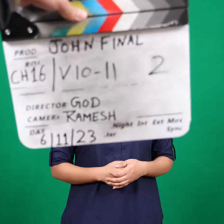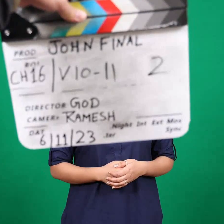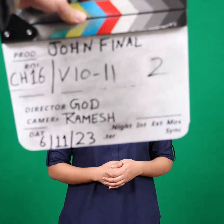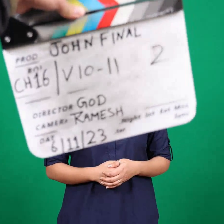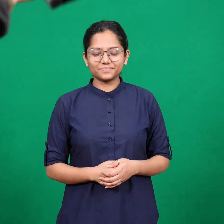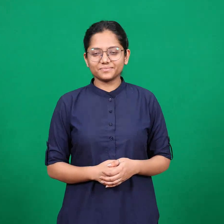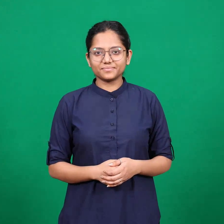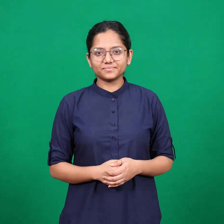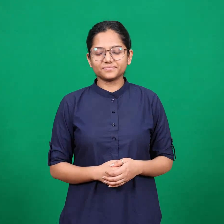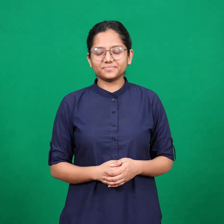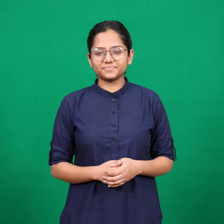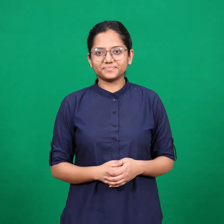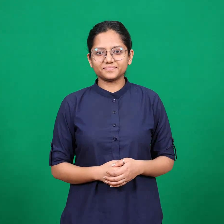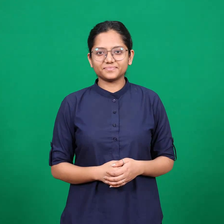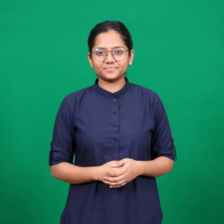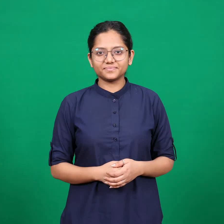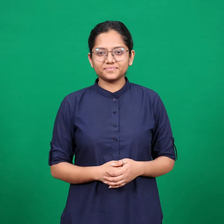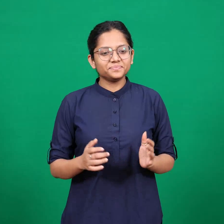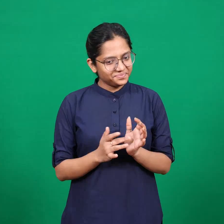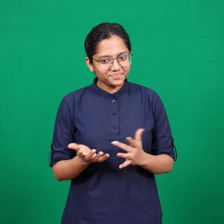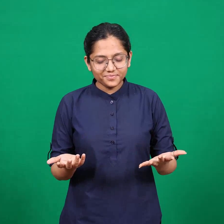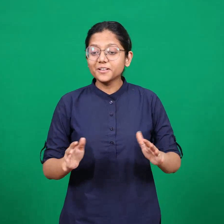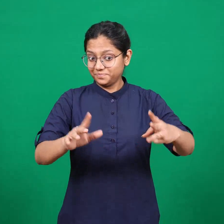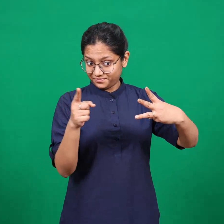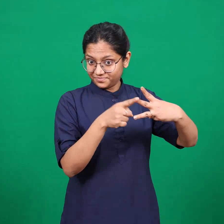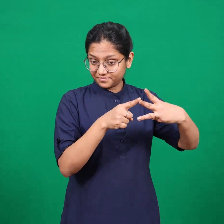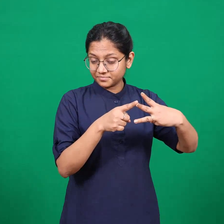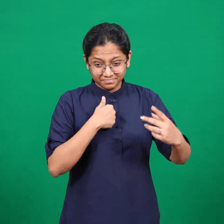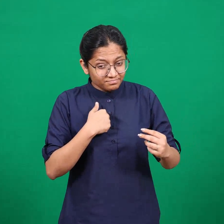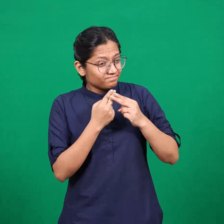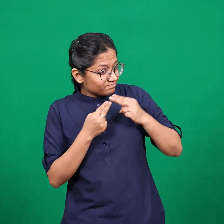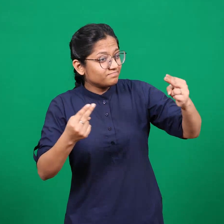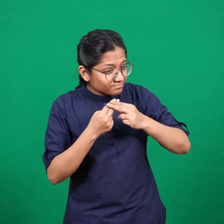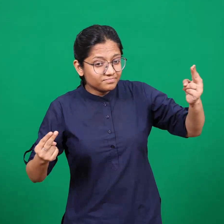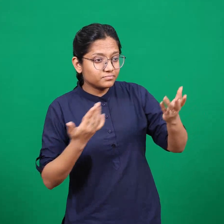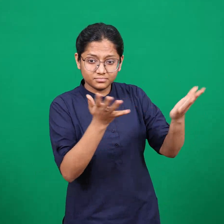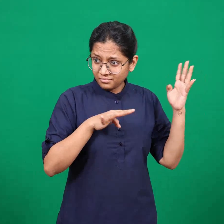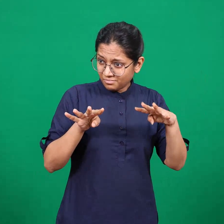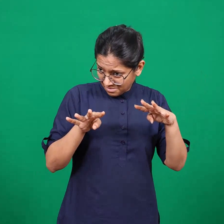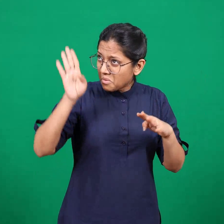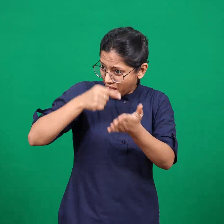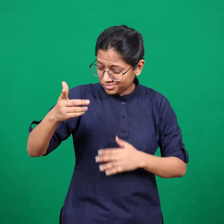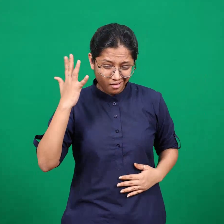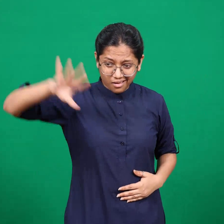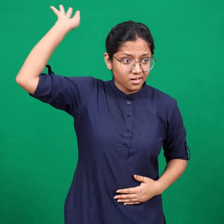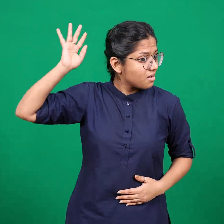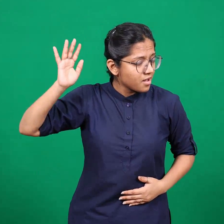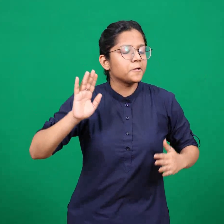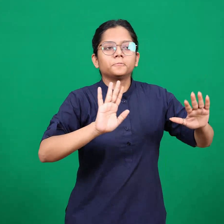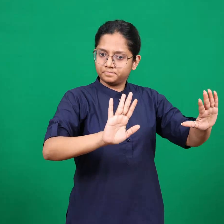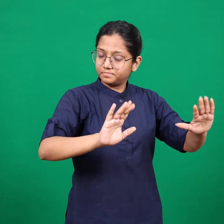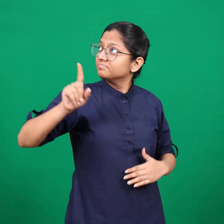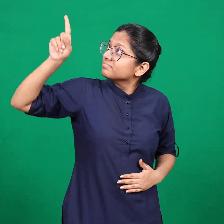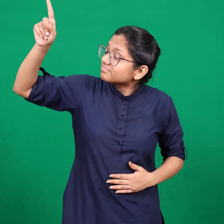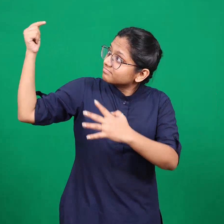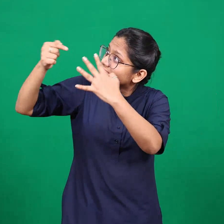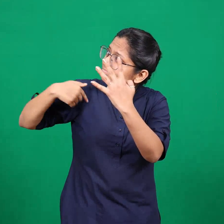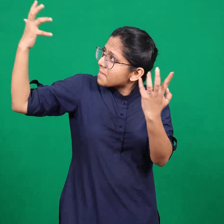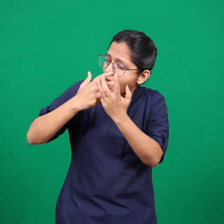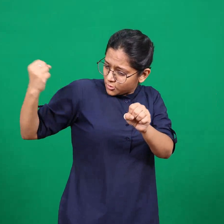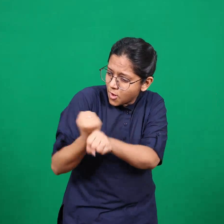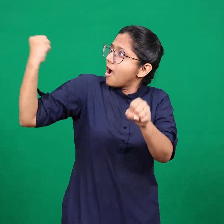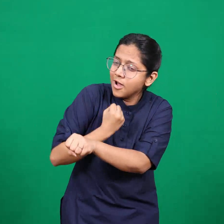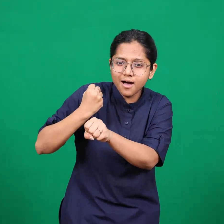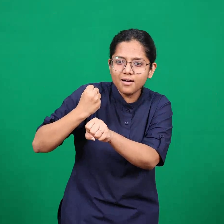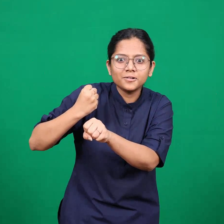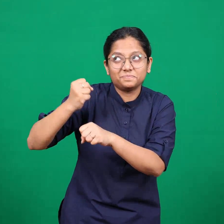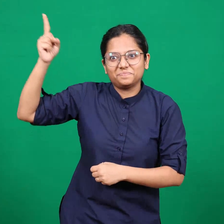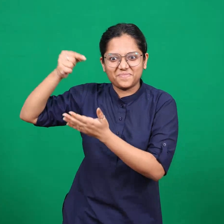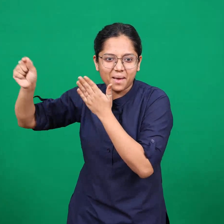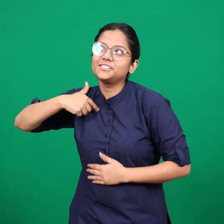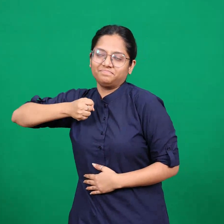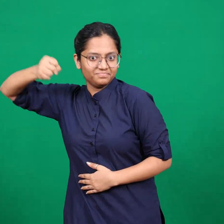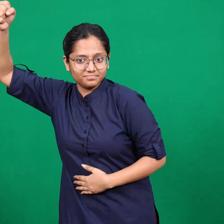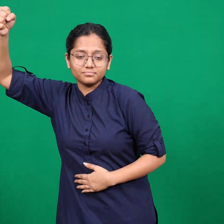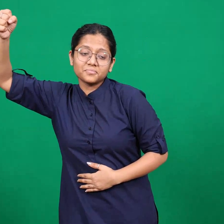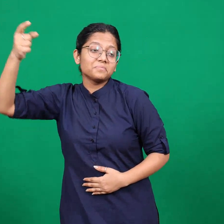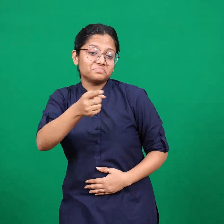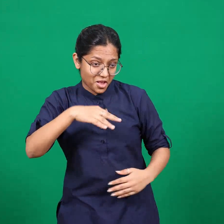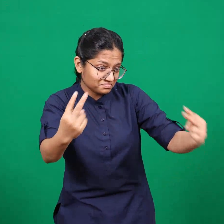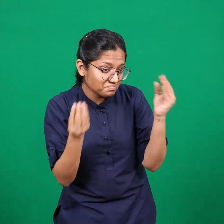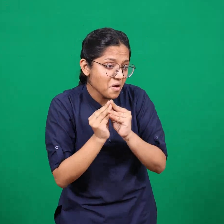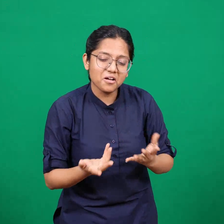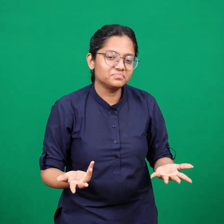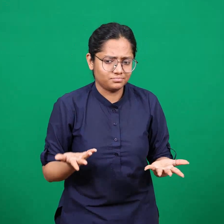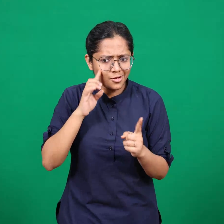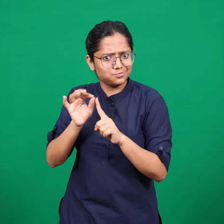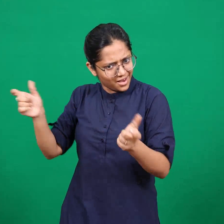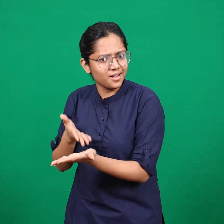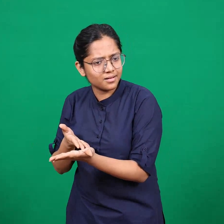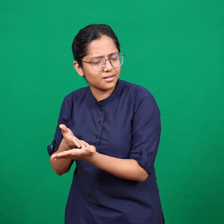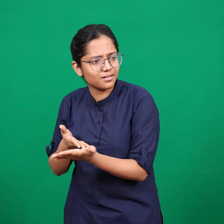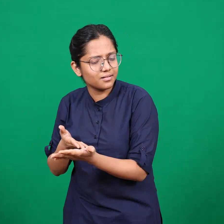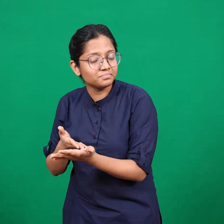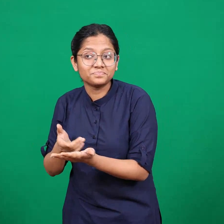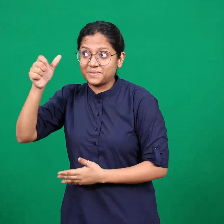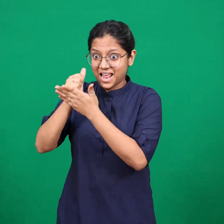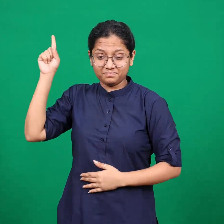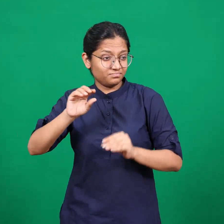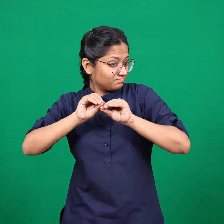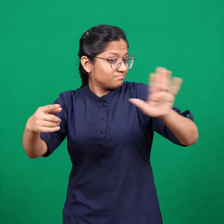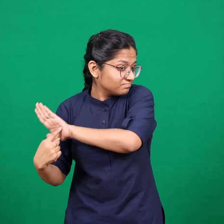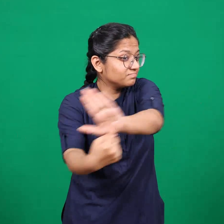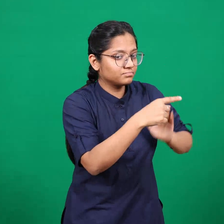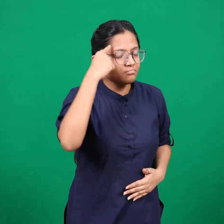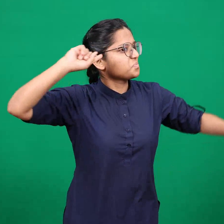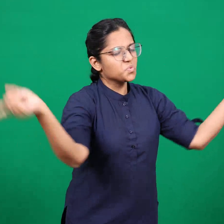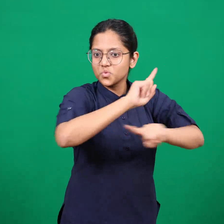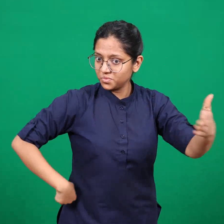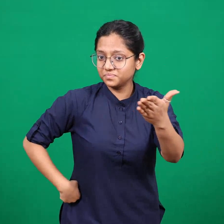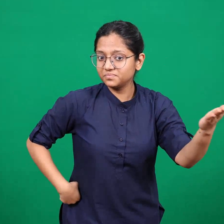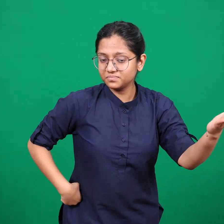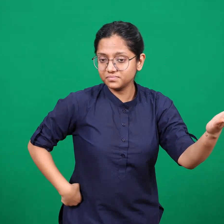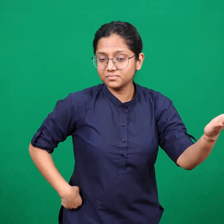in regard to righteousness, because I am going to the Father and you will no longer see Me;